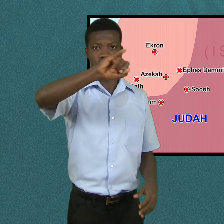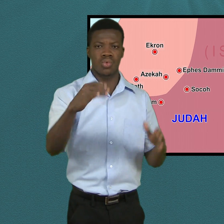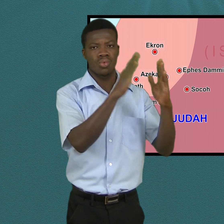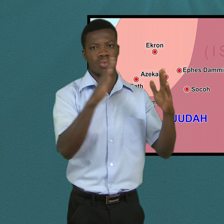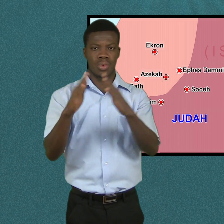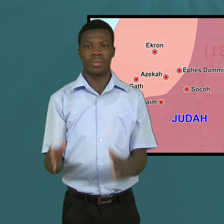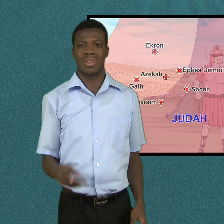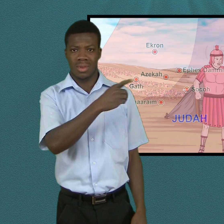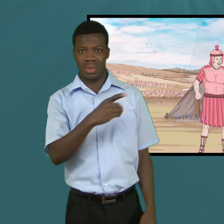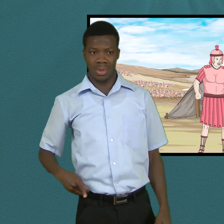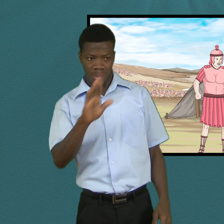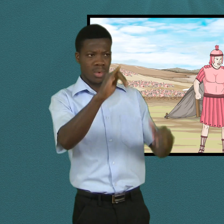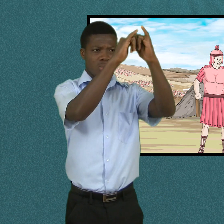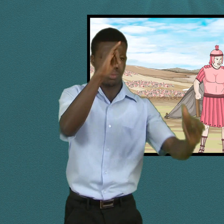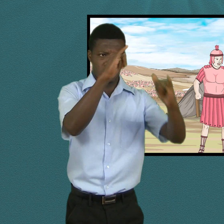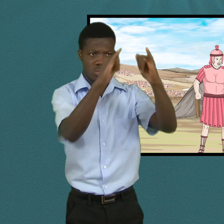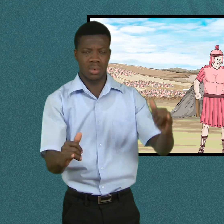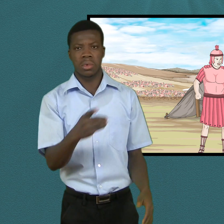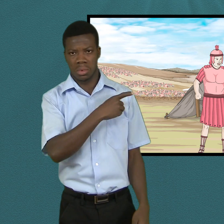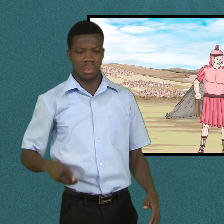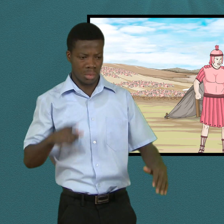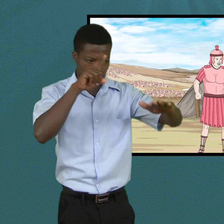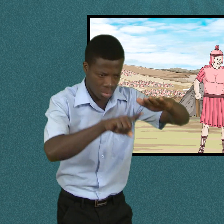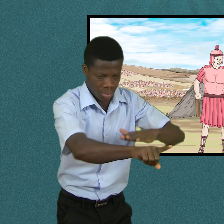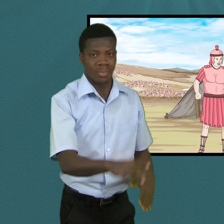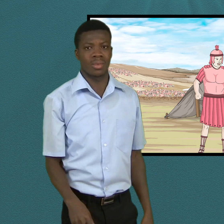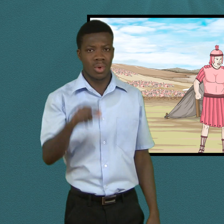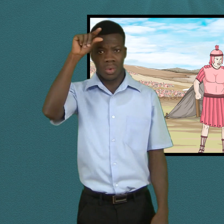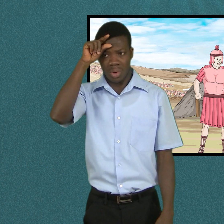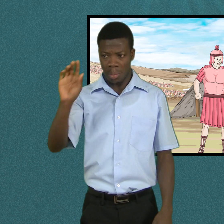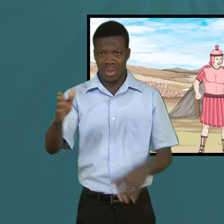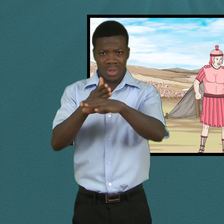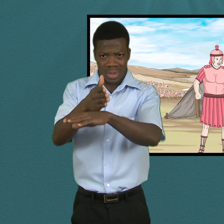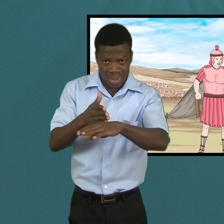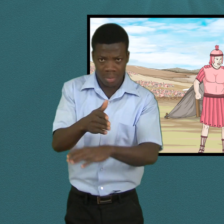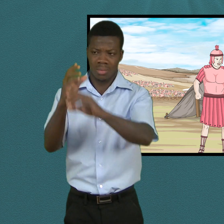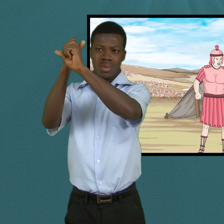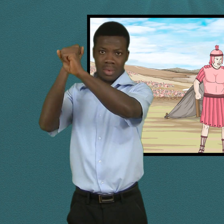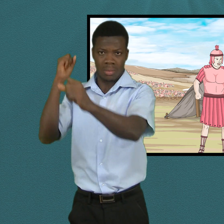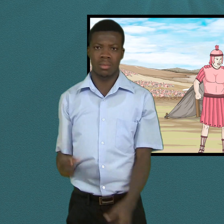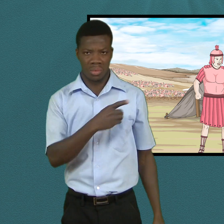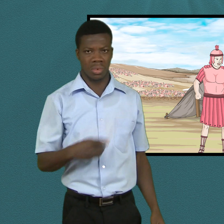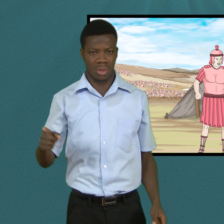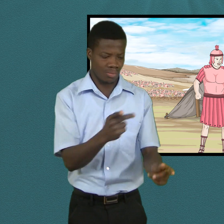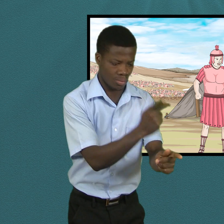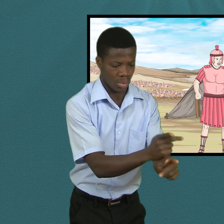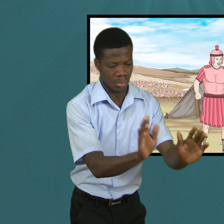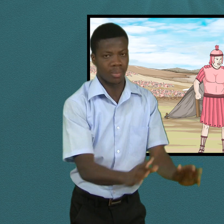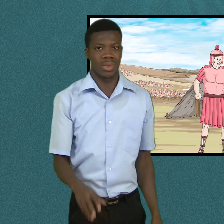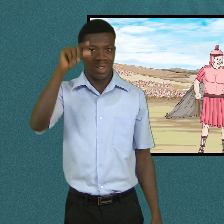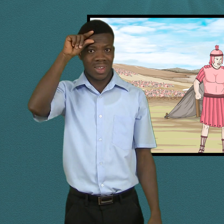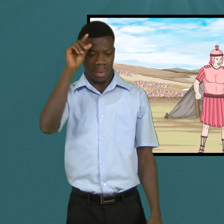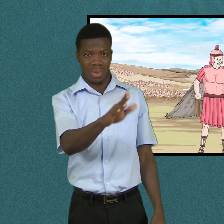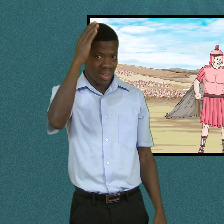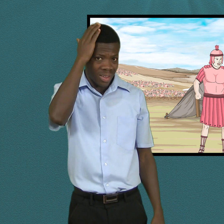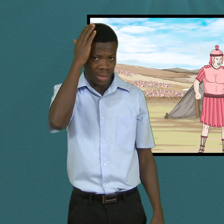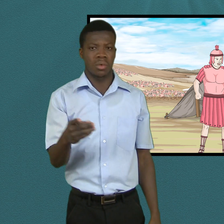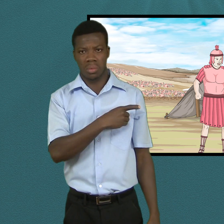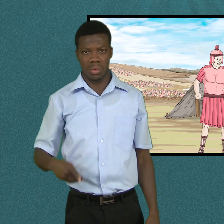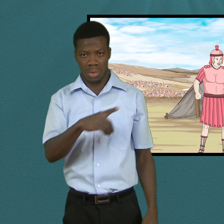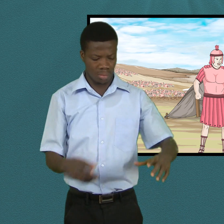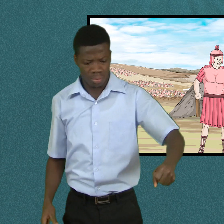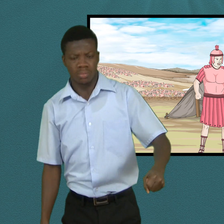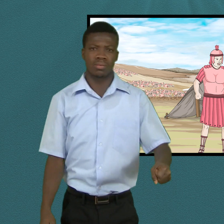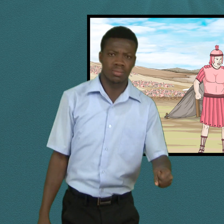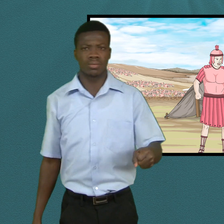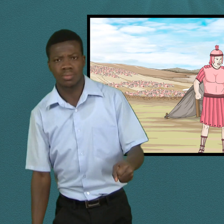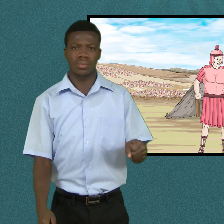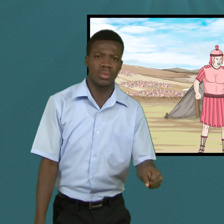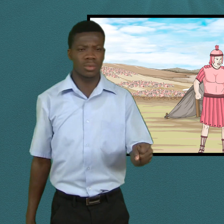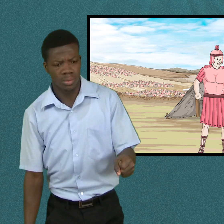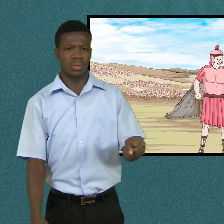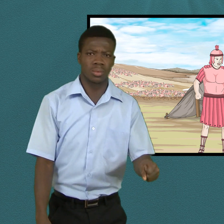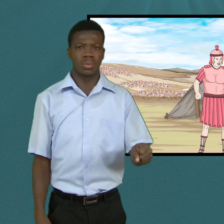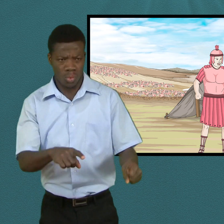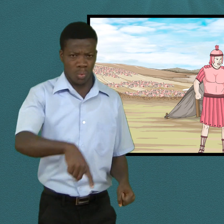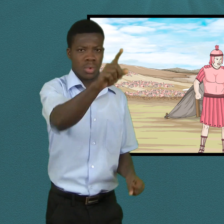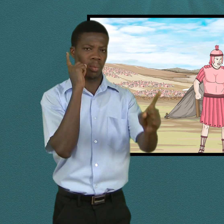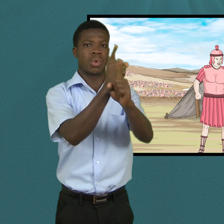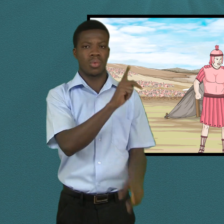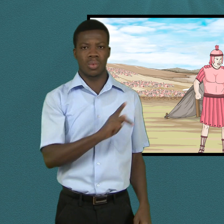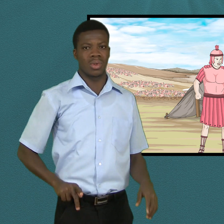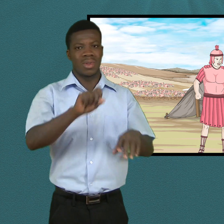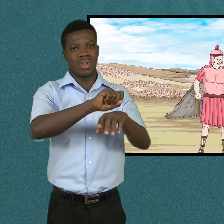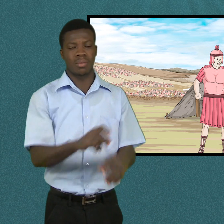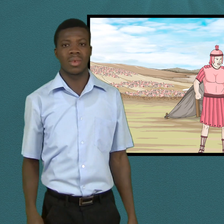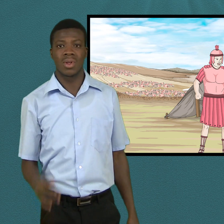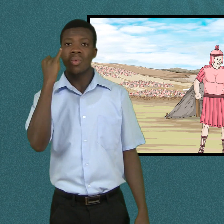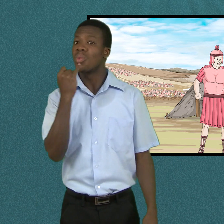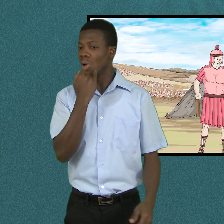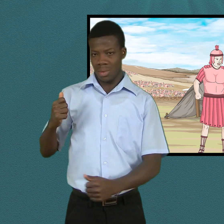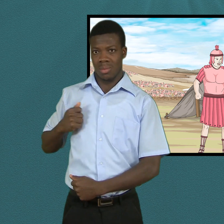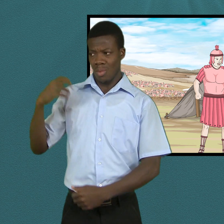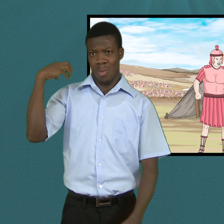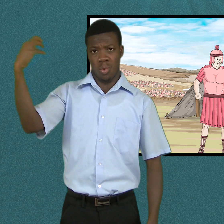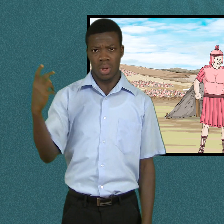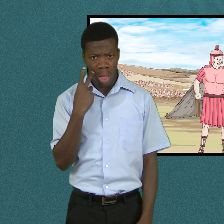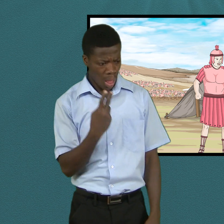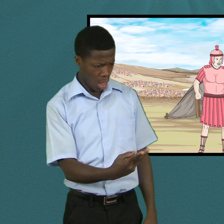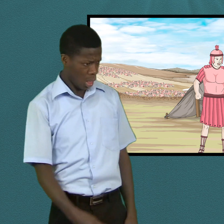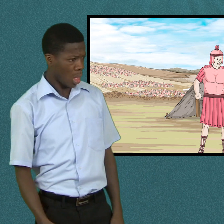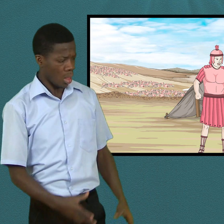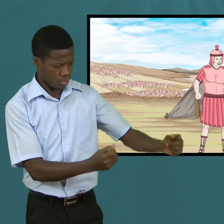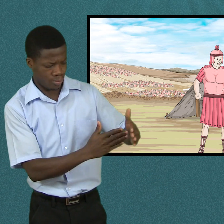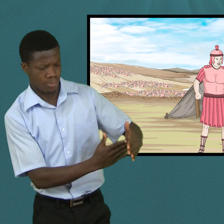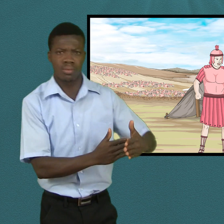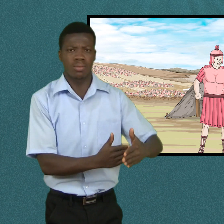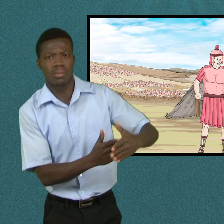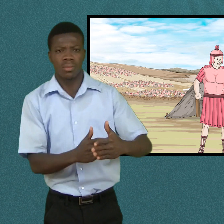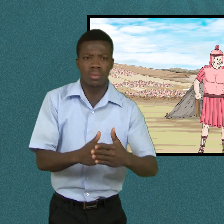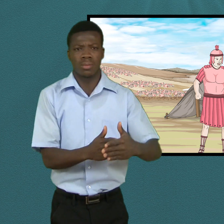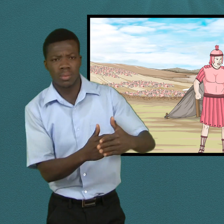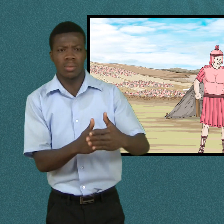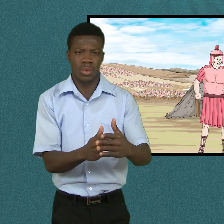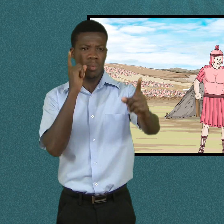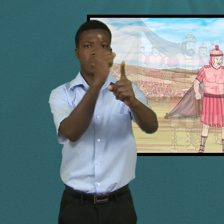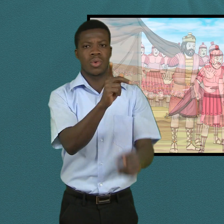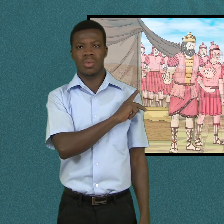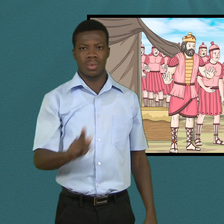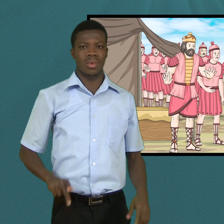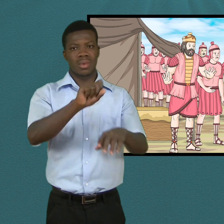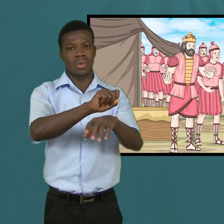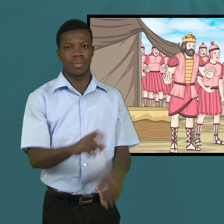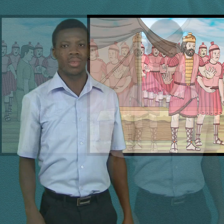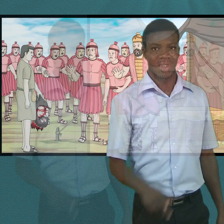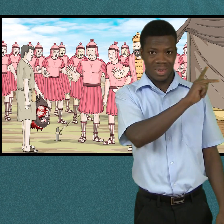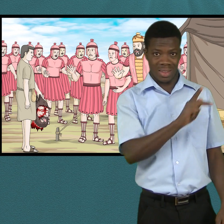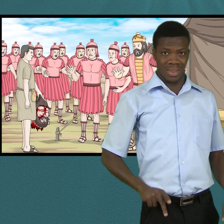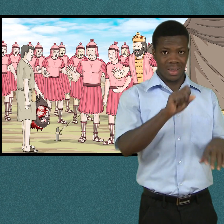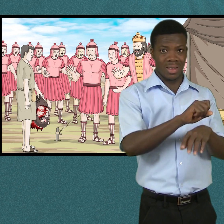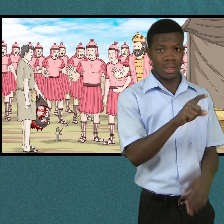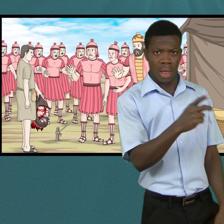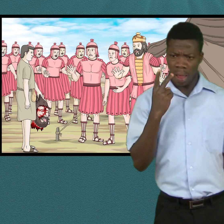So when David returned from killing the Philistine, still holding his head in his hand, Abner took him and brought him before Saul.